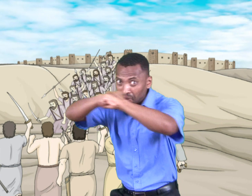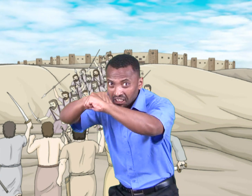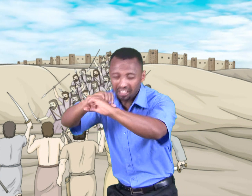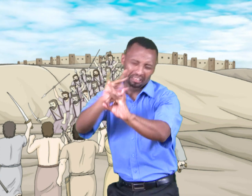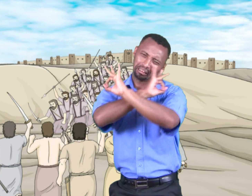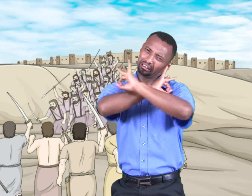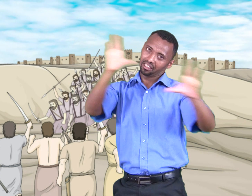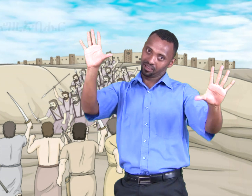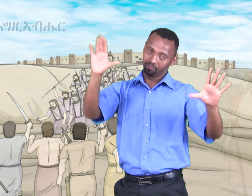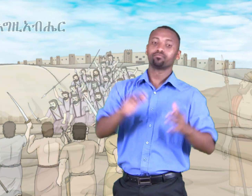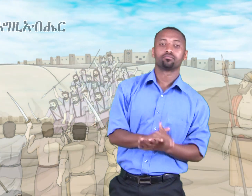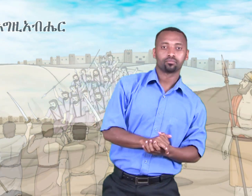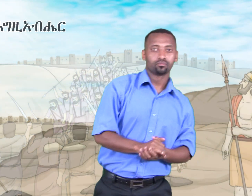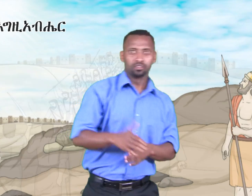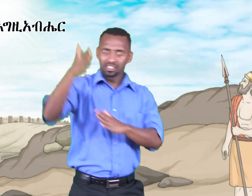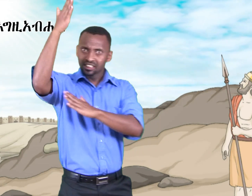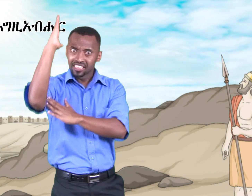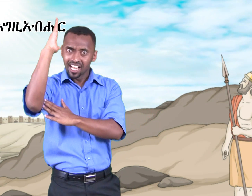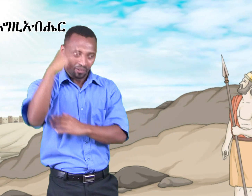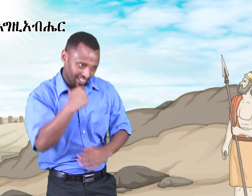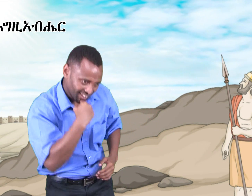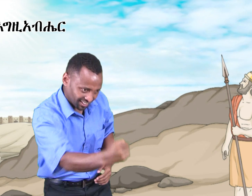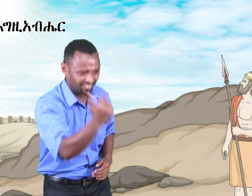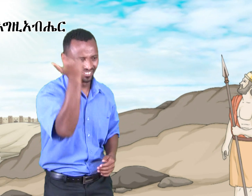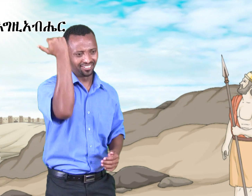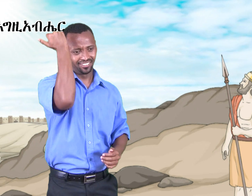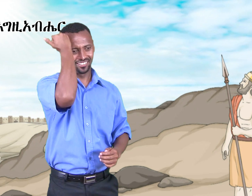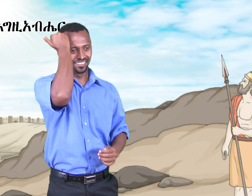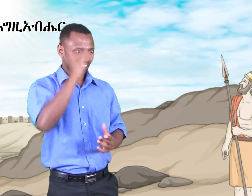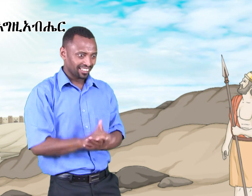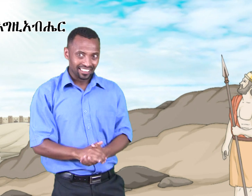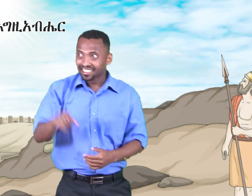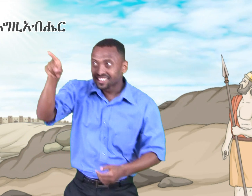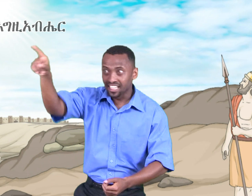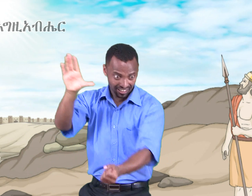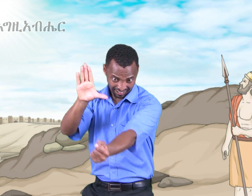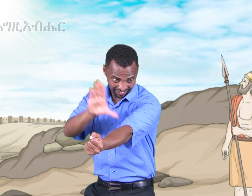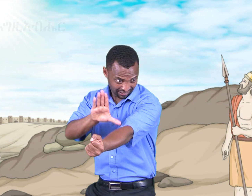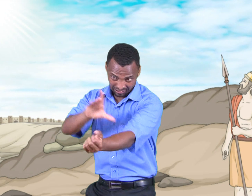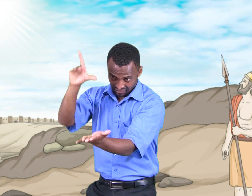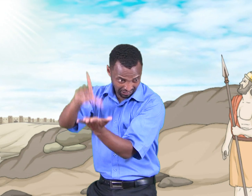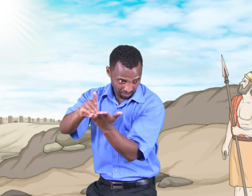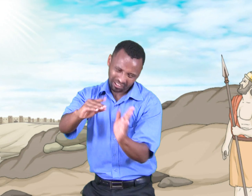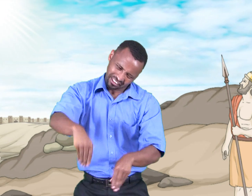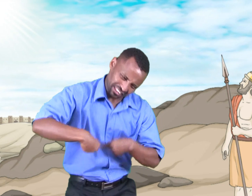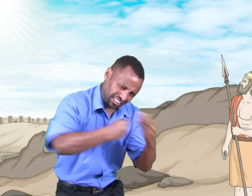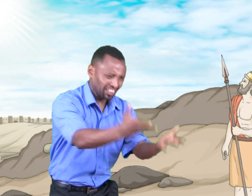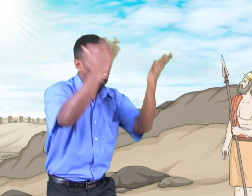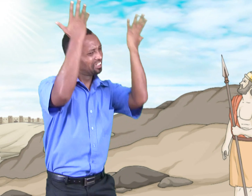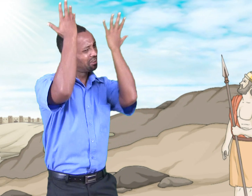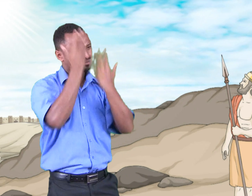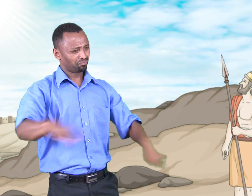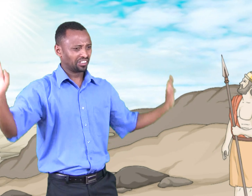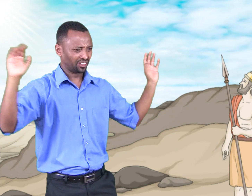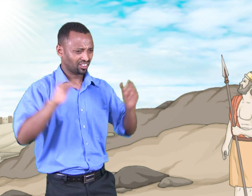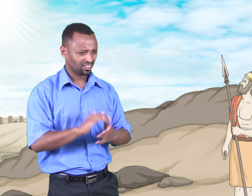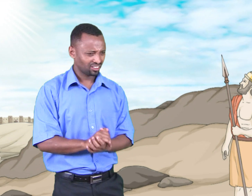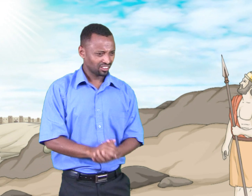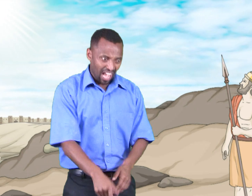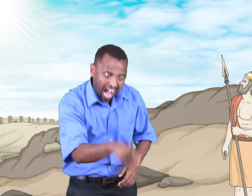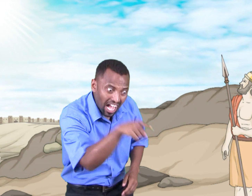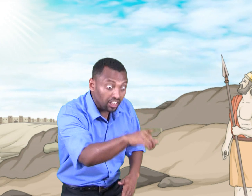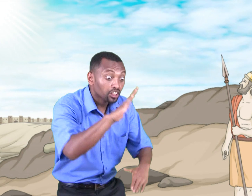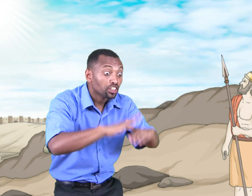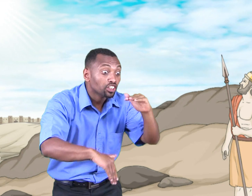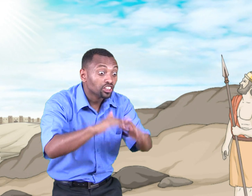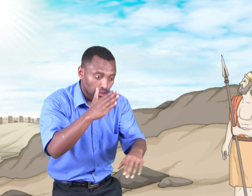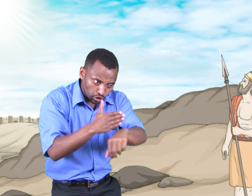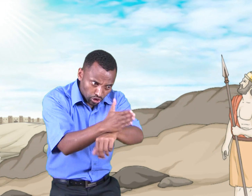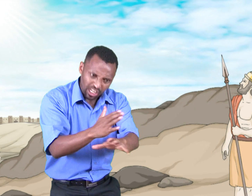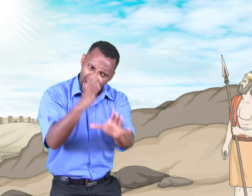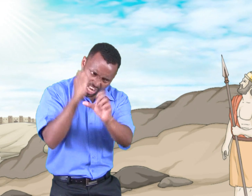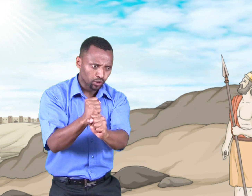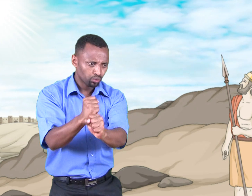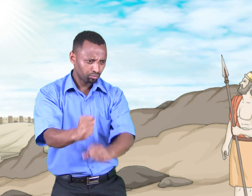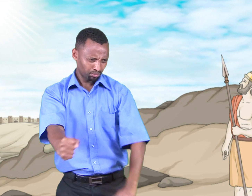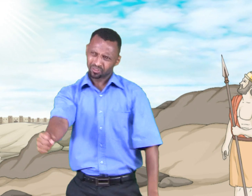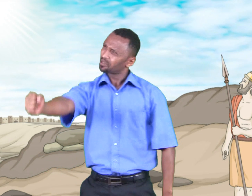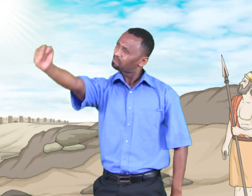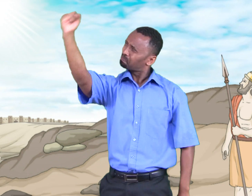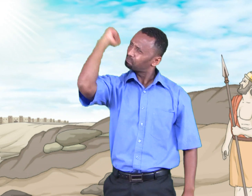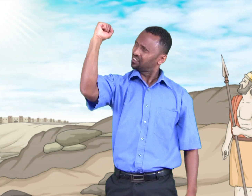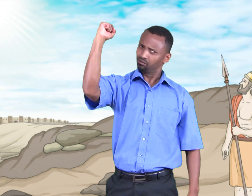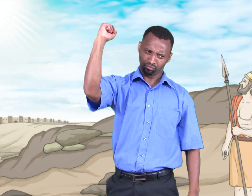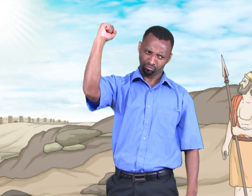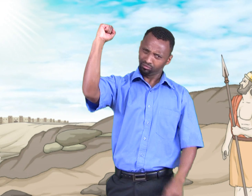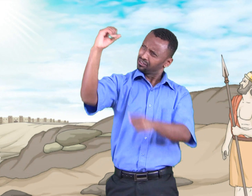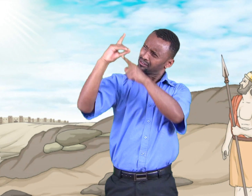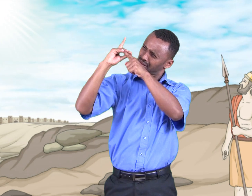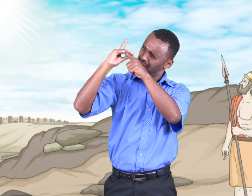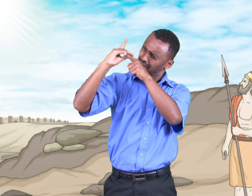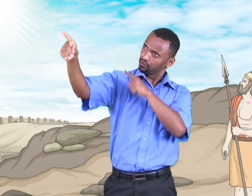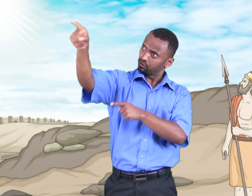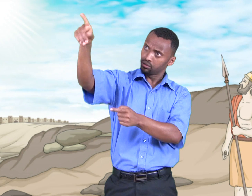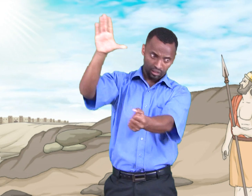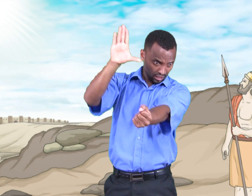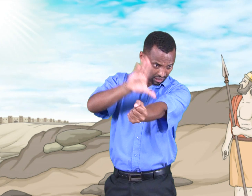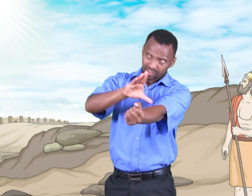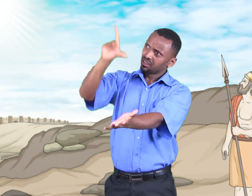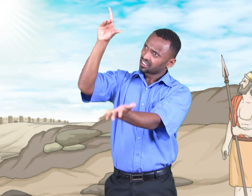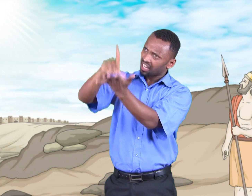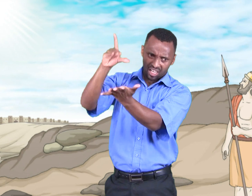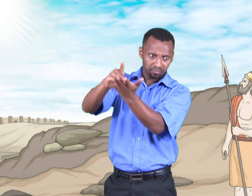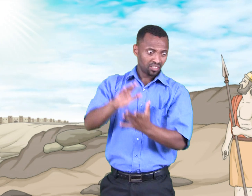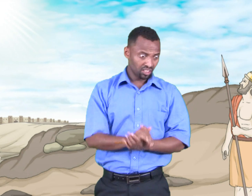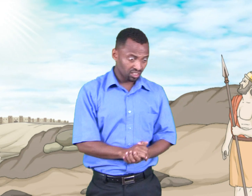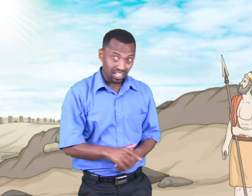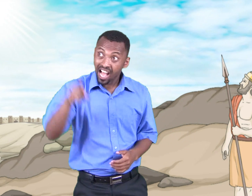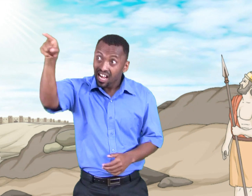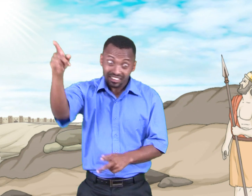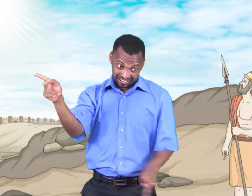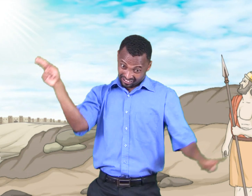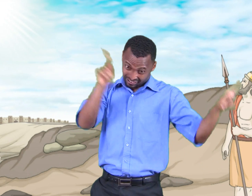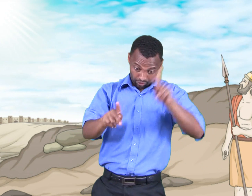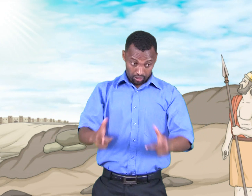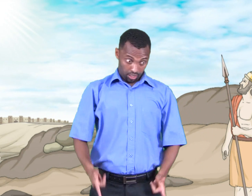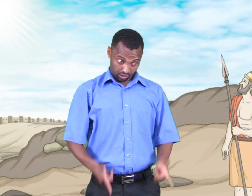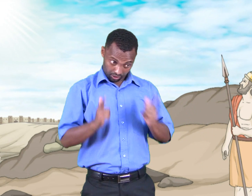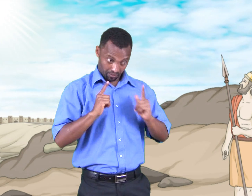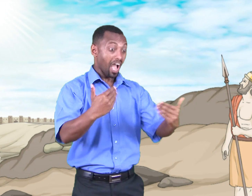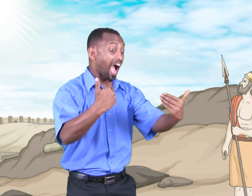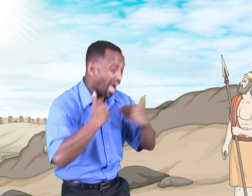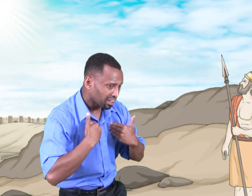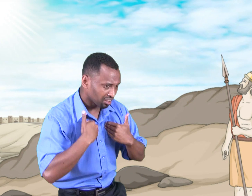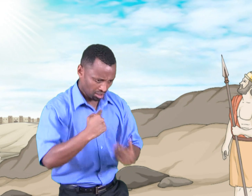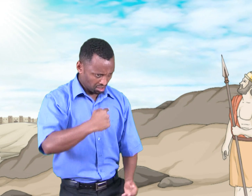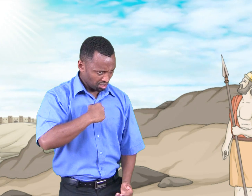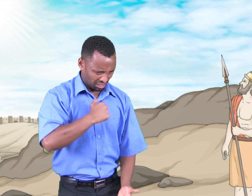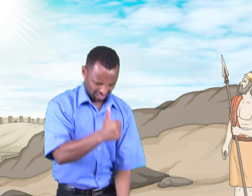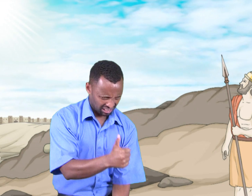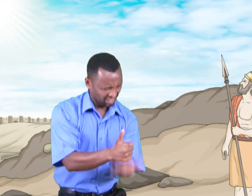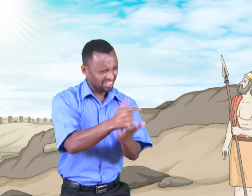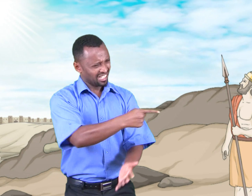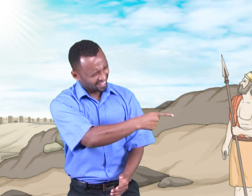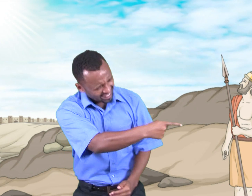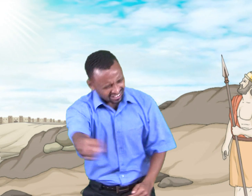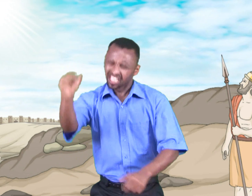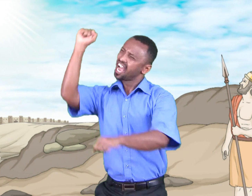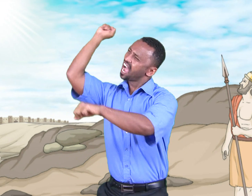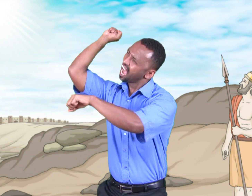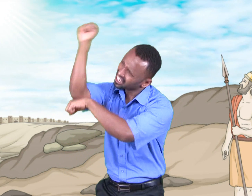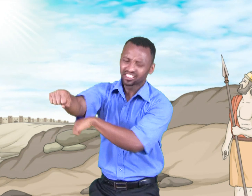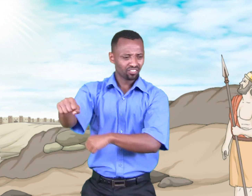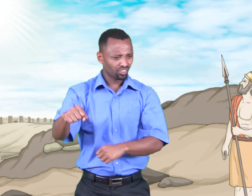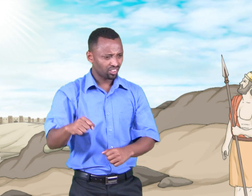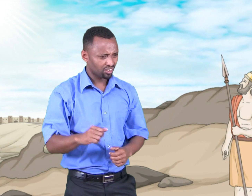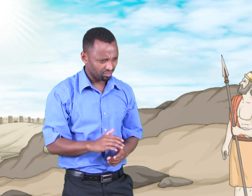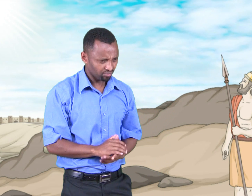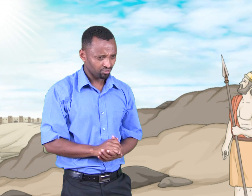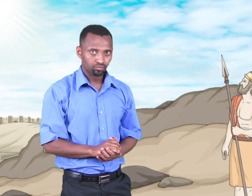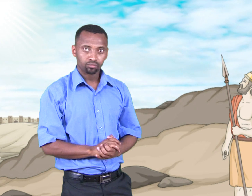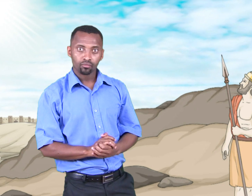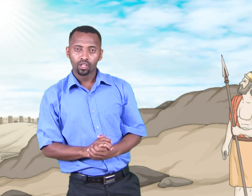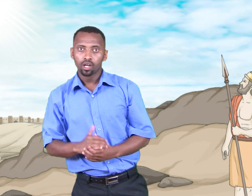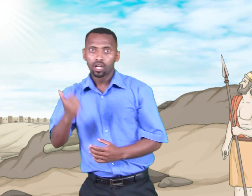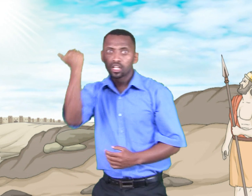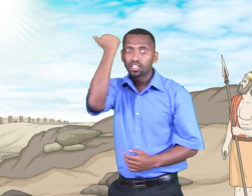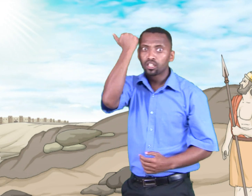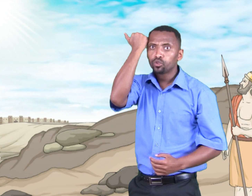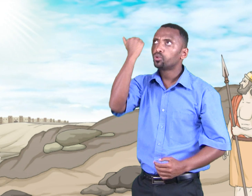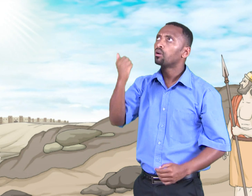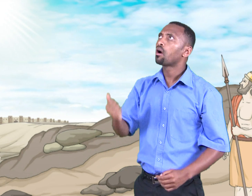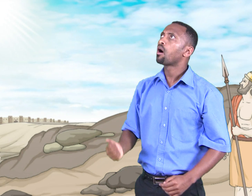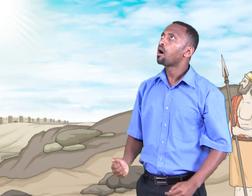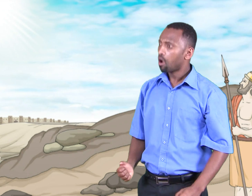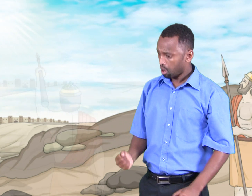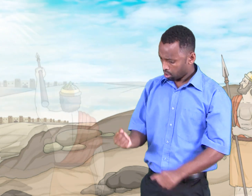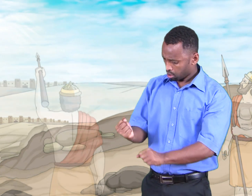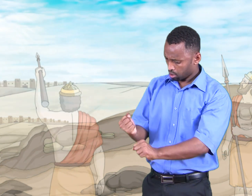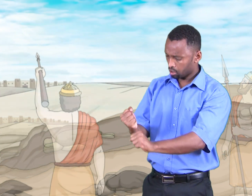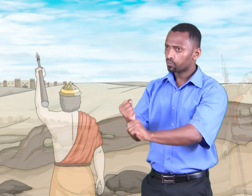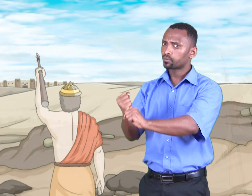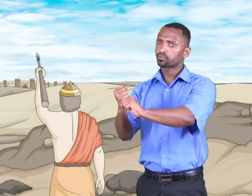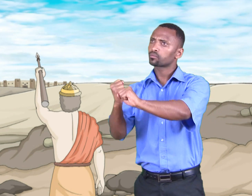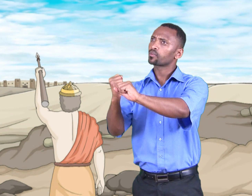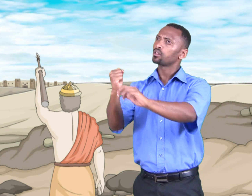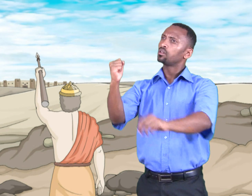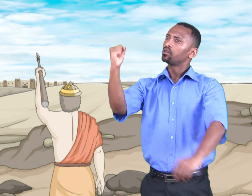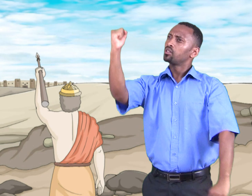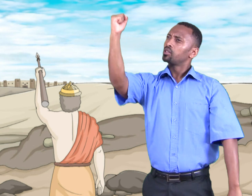Then the LORD said to Joshua, “Hold out your battle lance toward Ai, for into your hand I will deliver the city.”